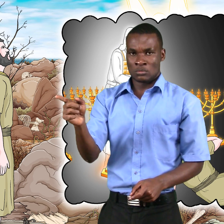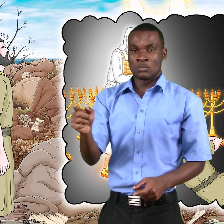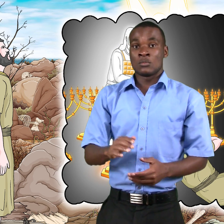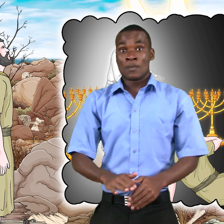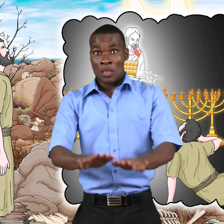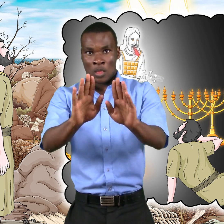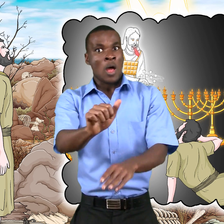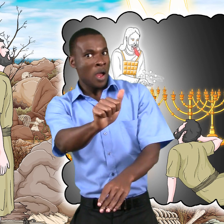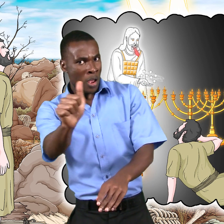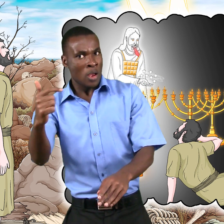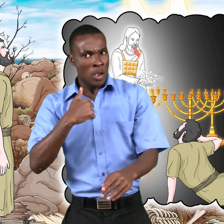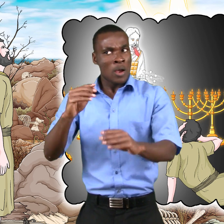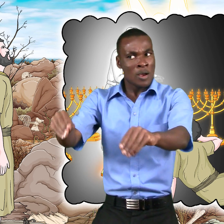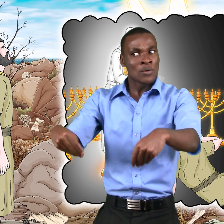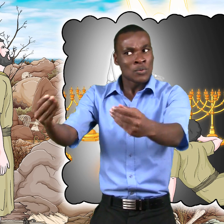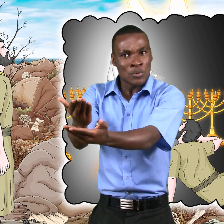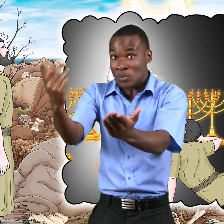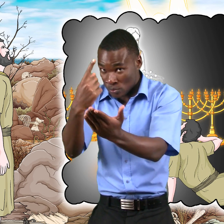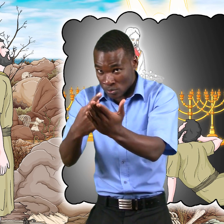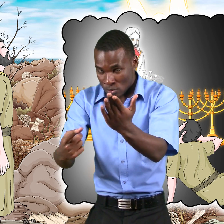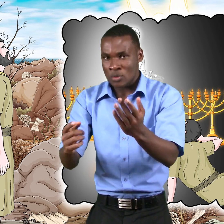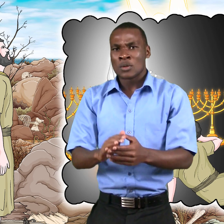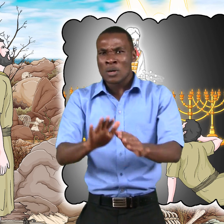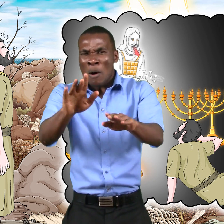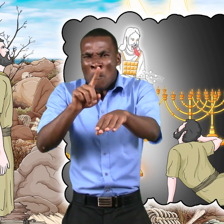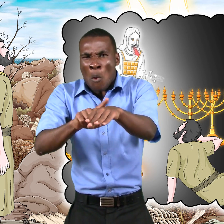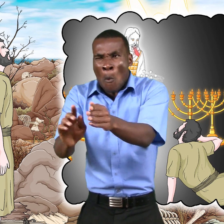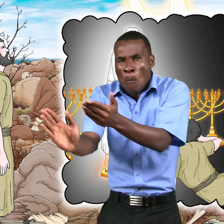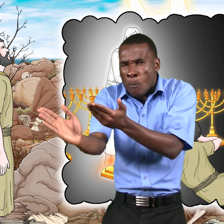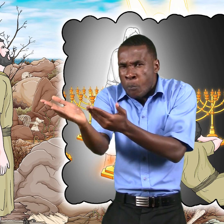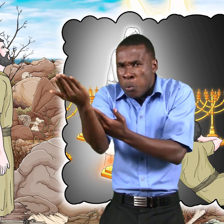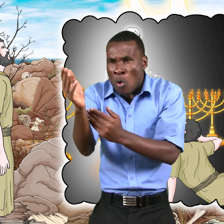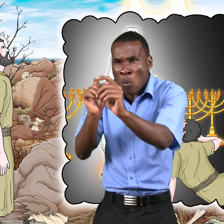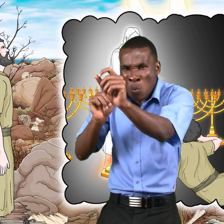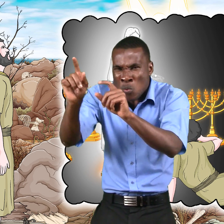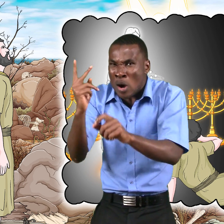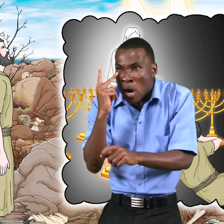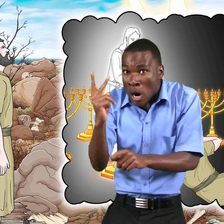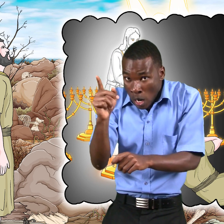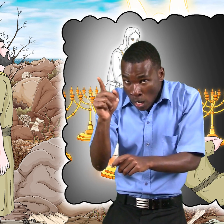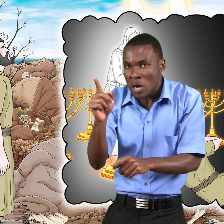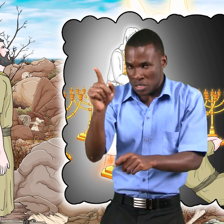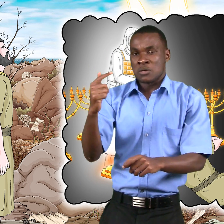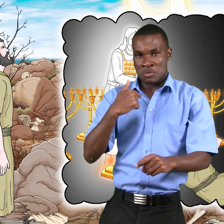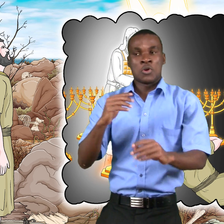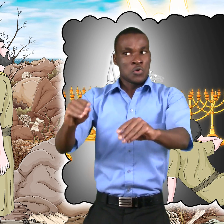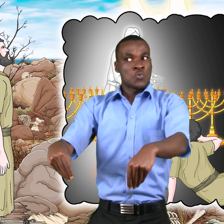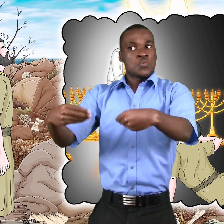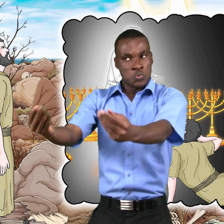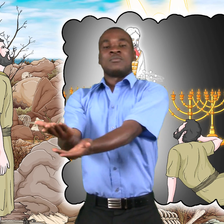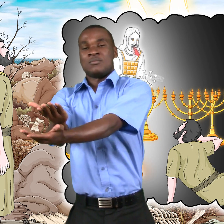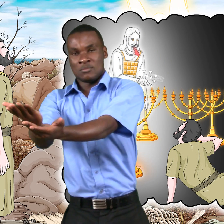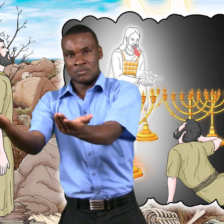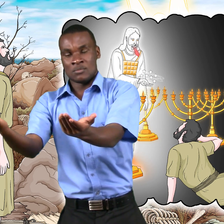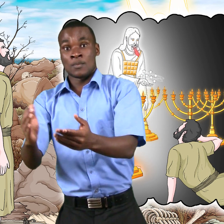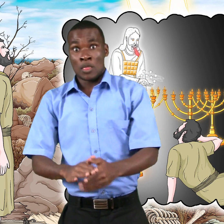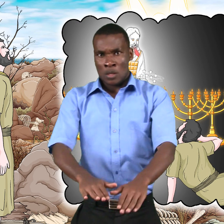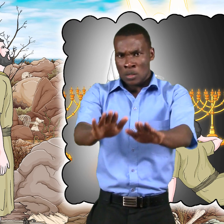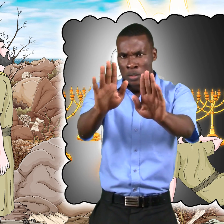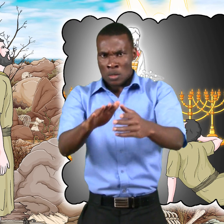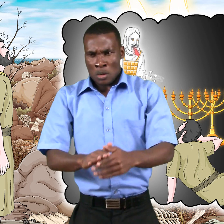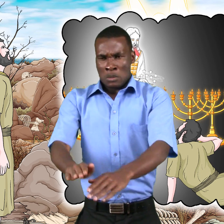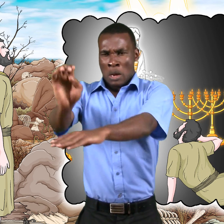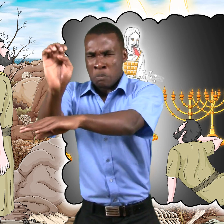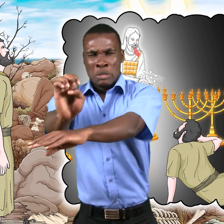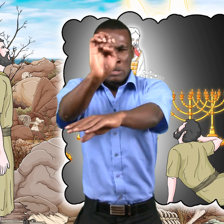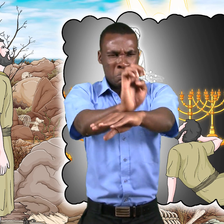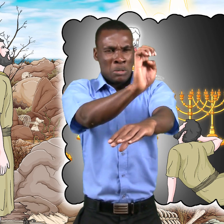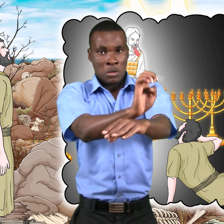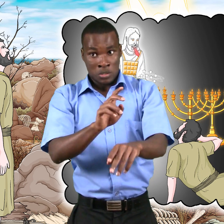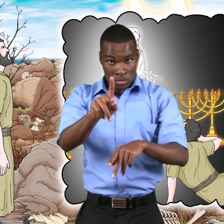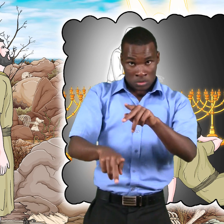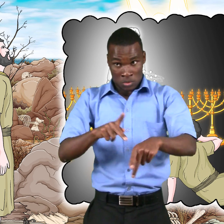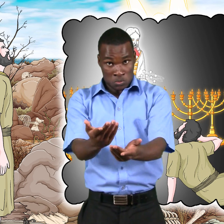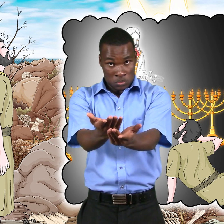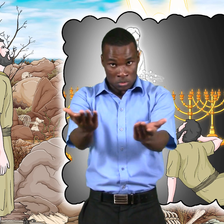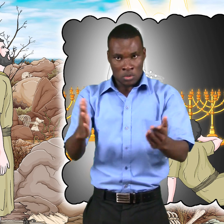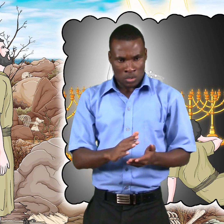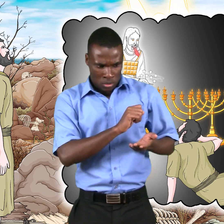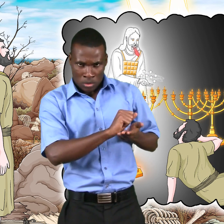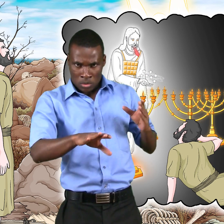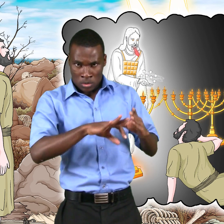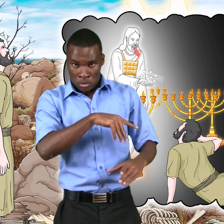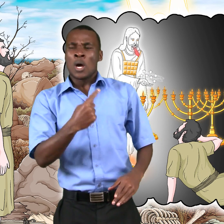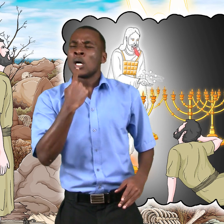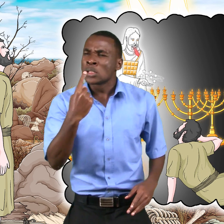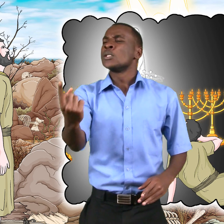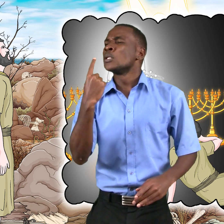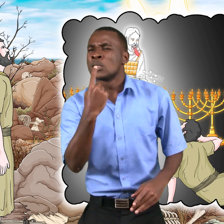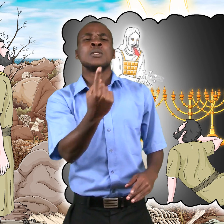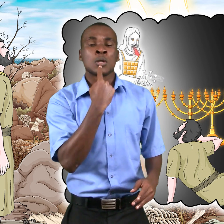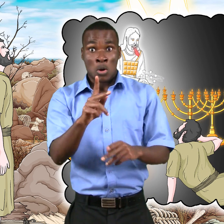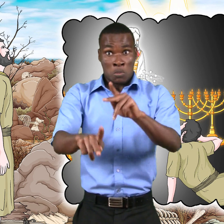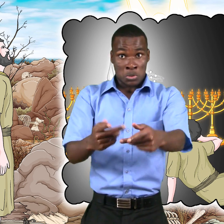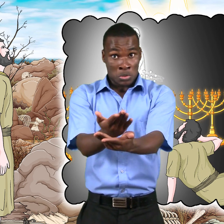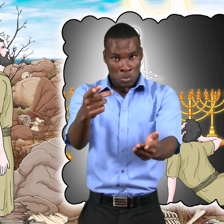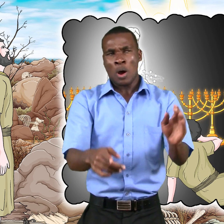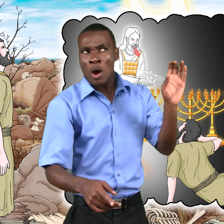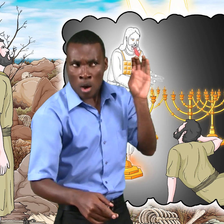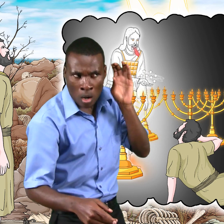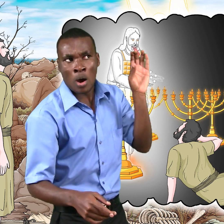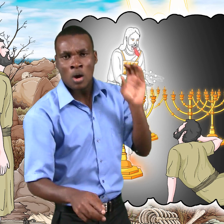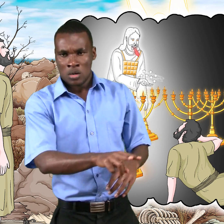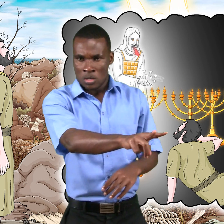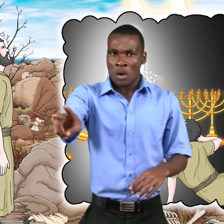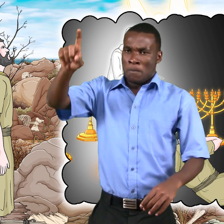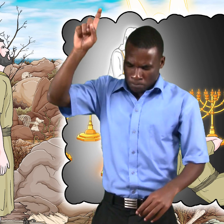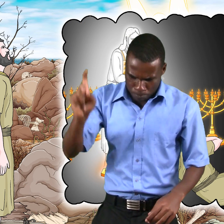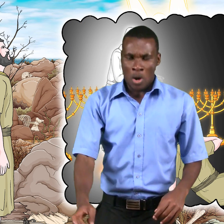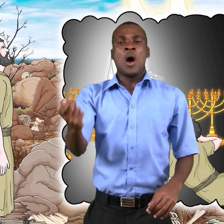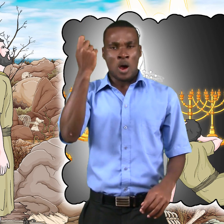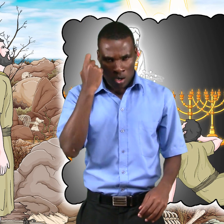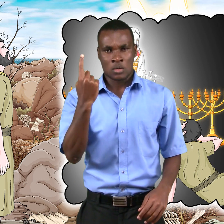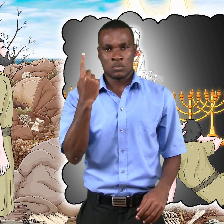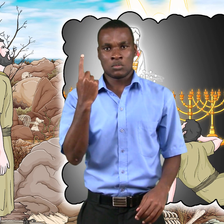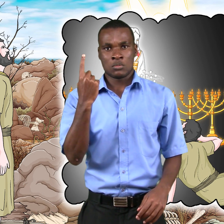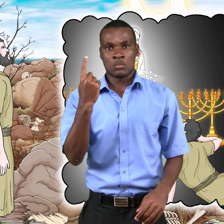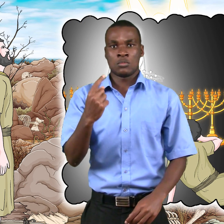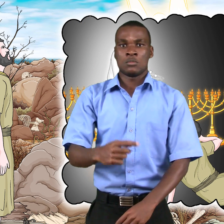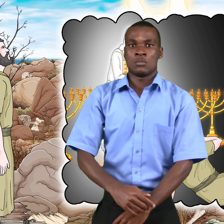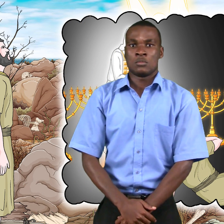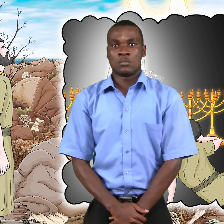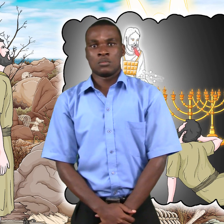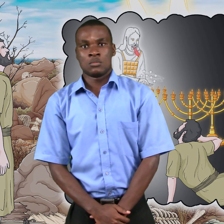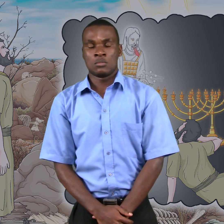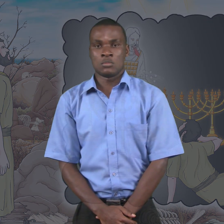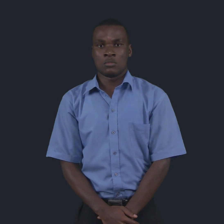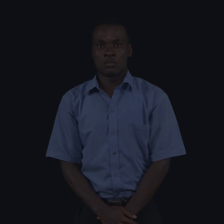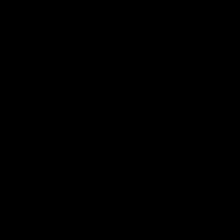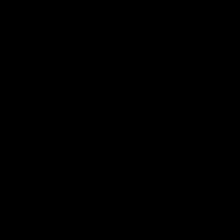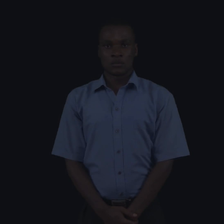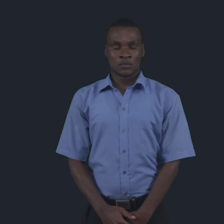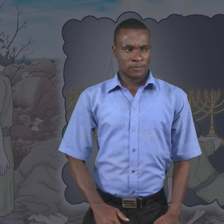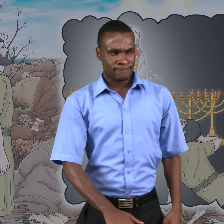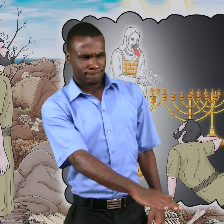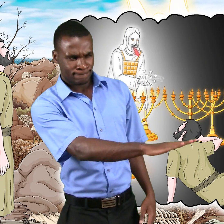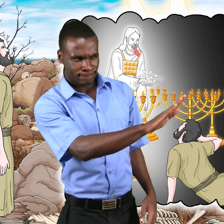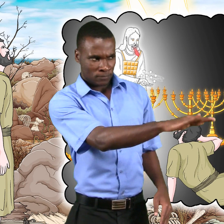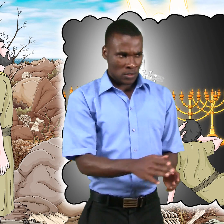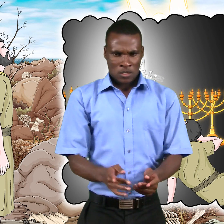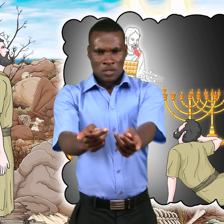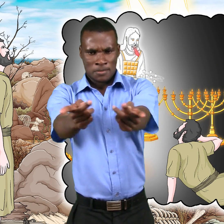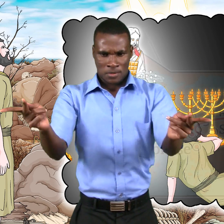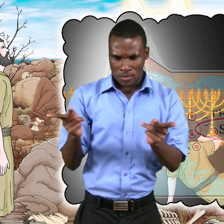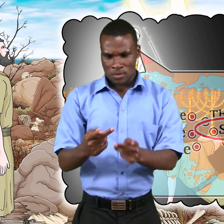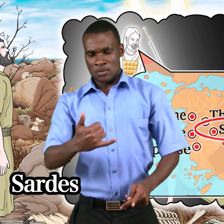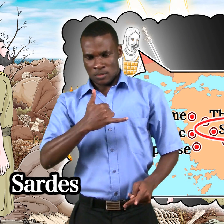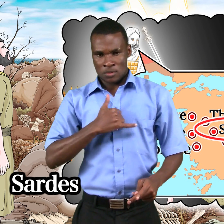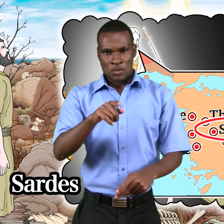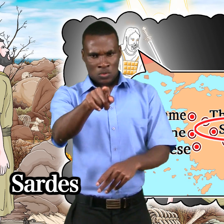And I will give him the morning star. He who has an ear, let him hear what the Spirit says to the churches.